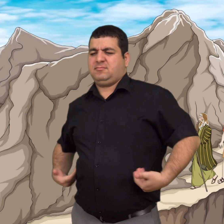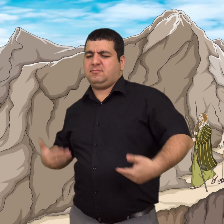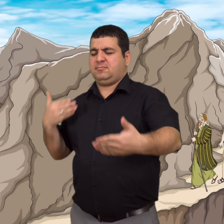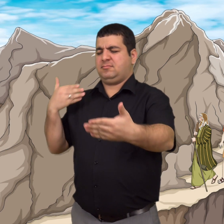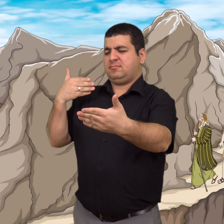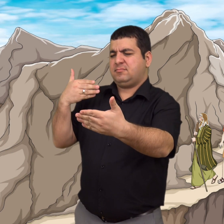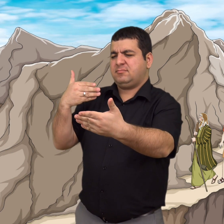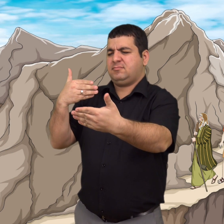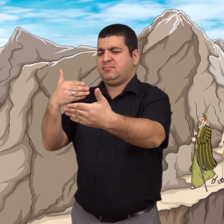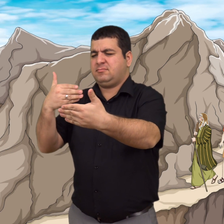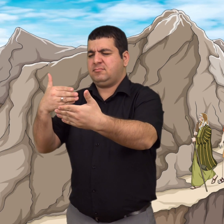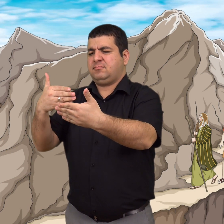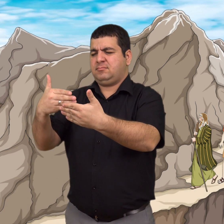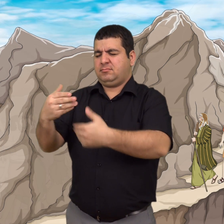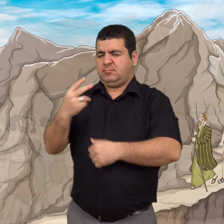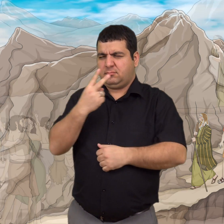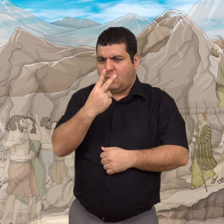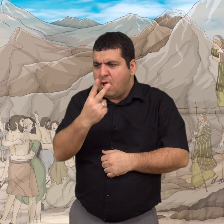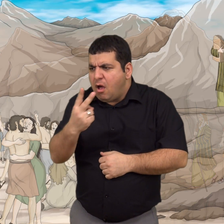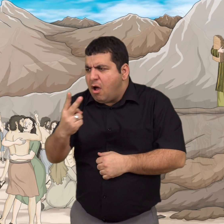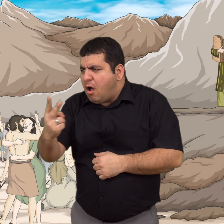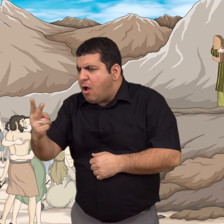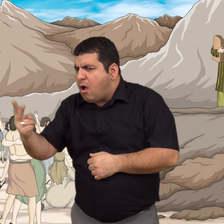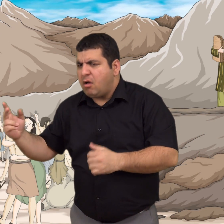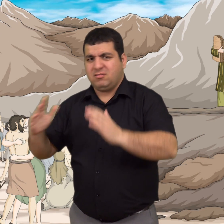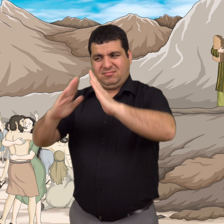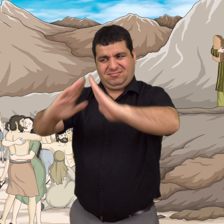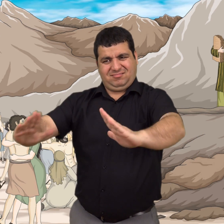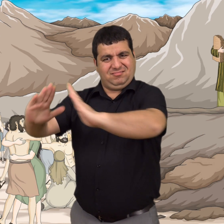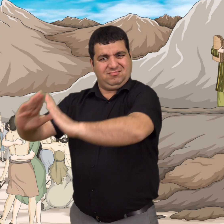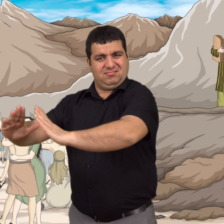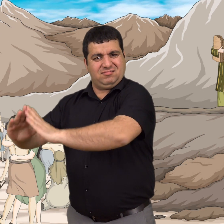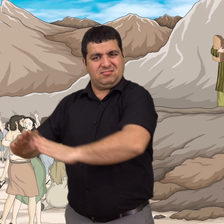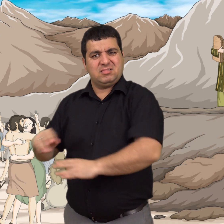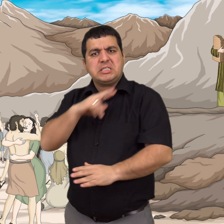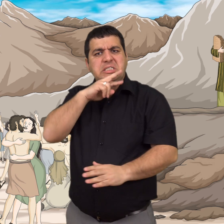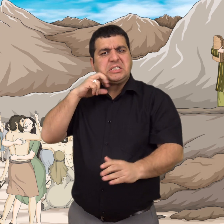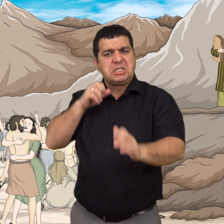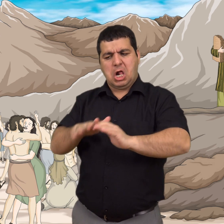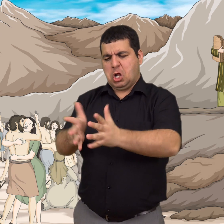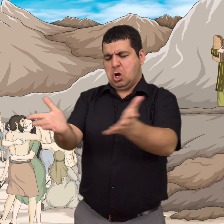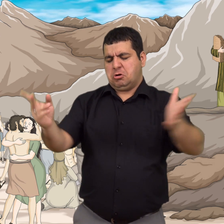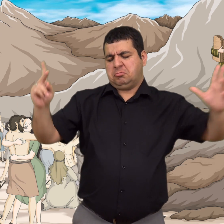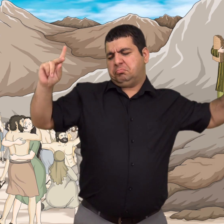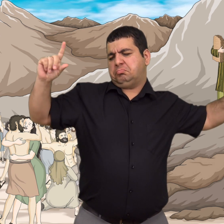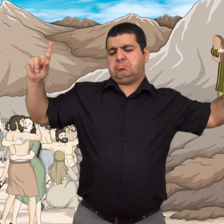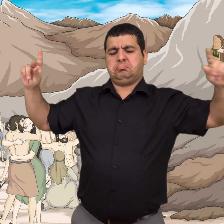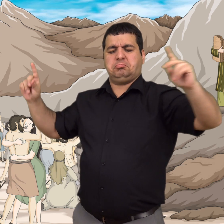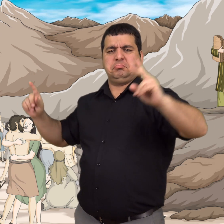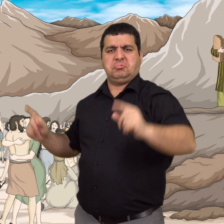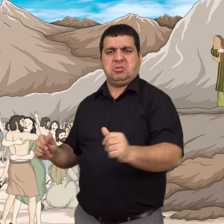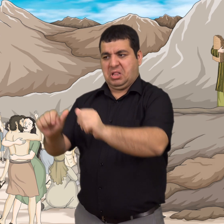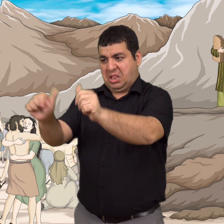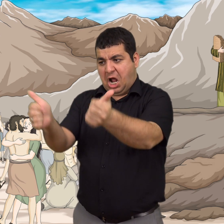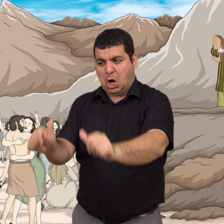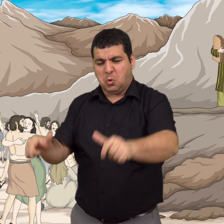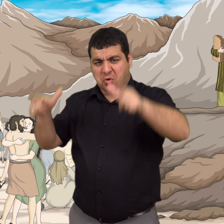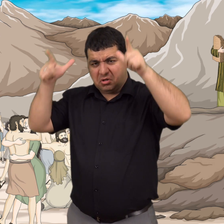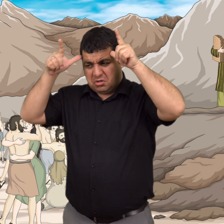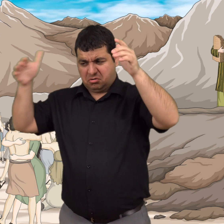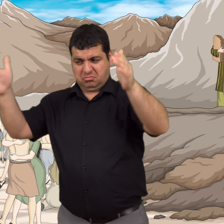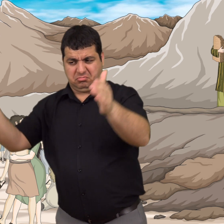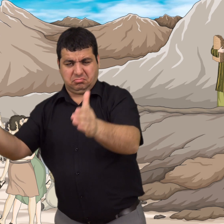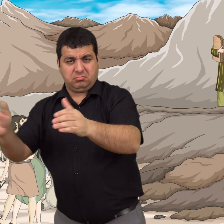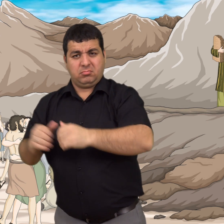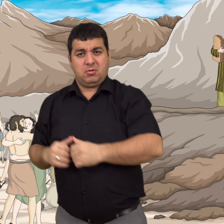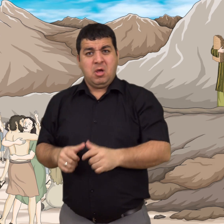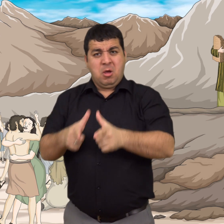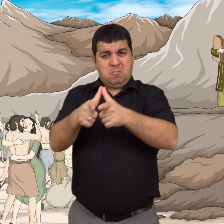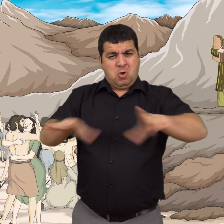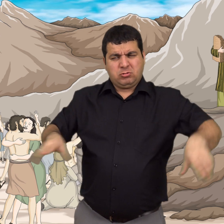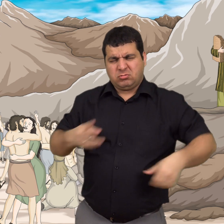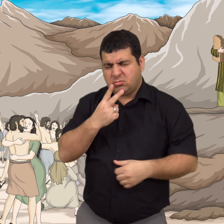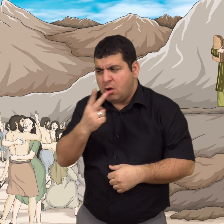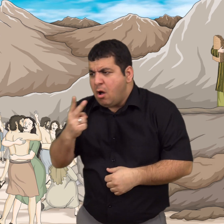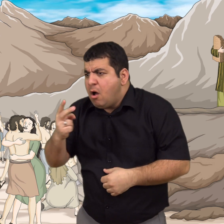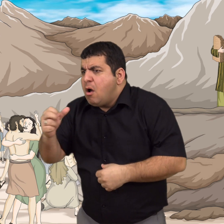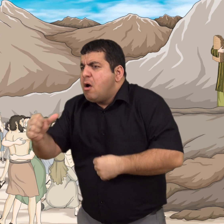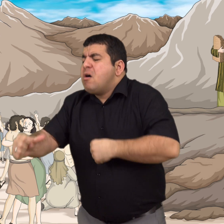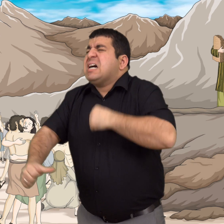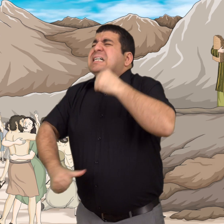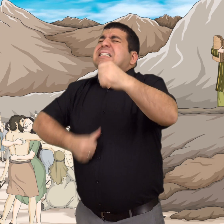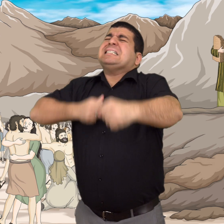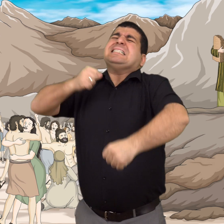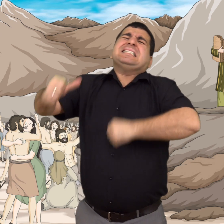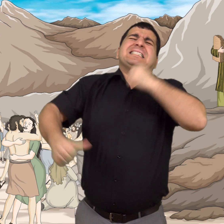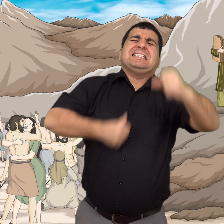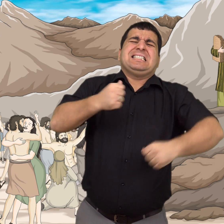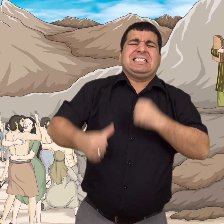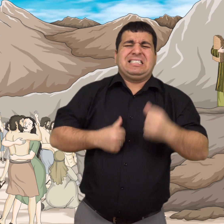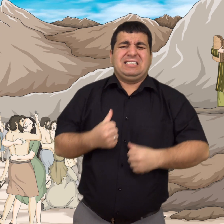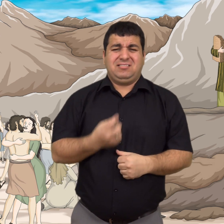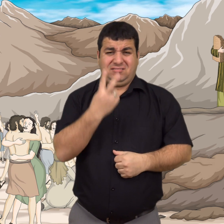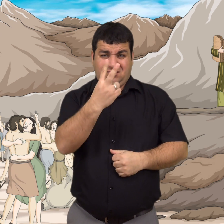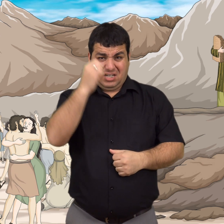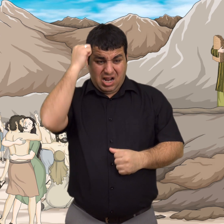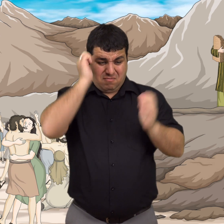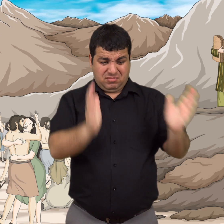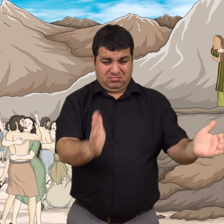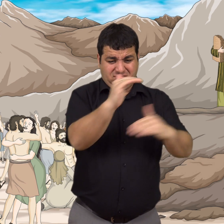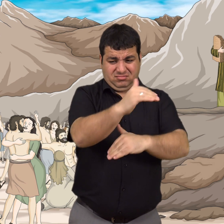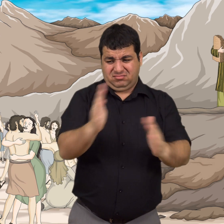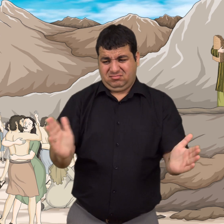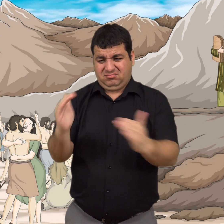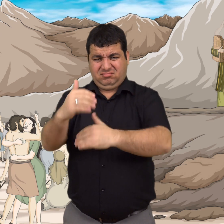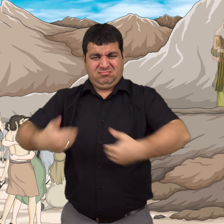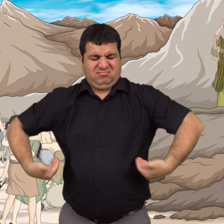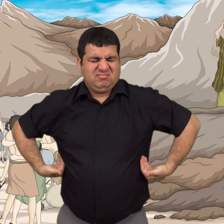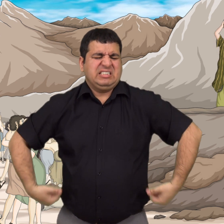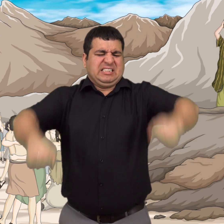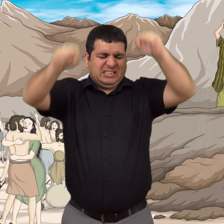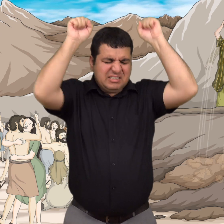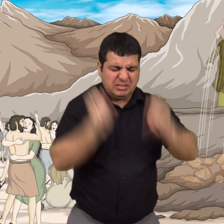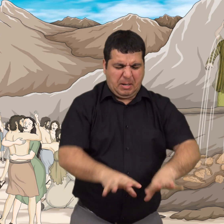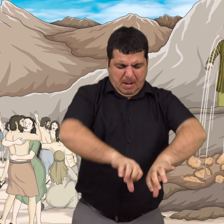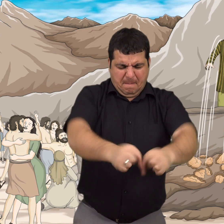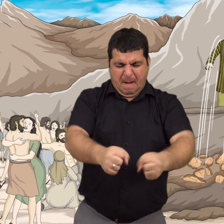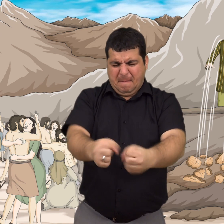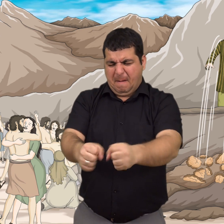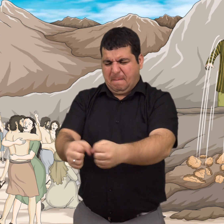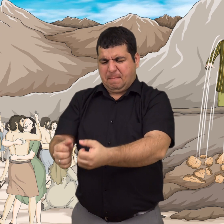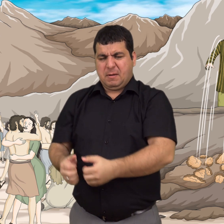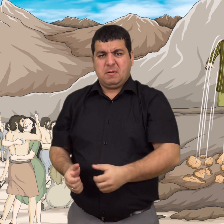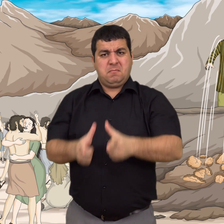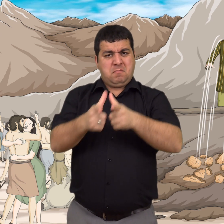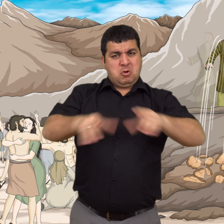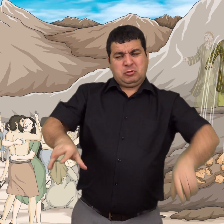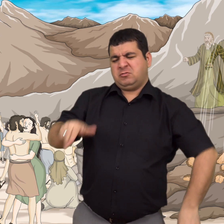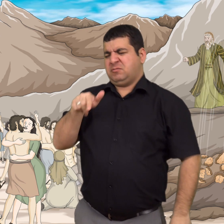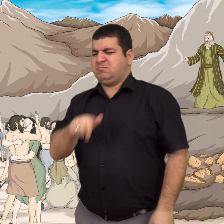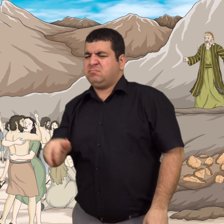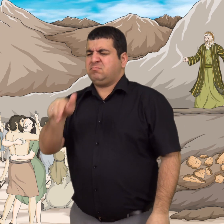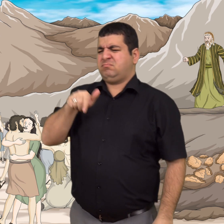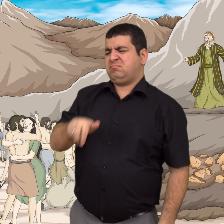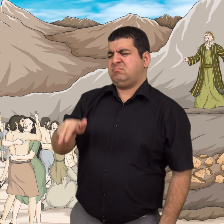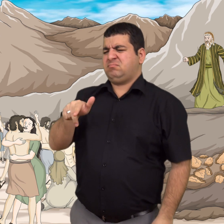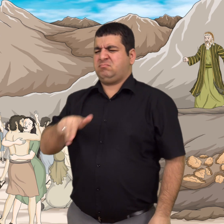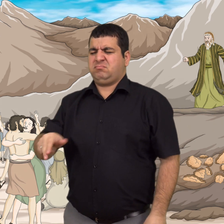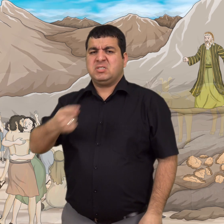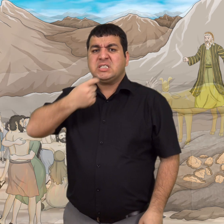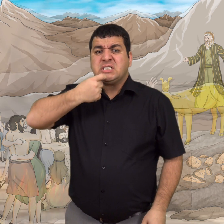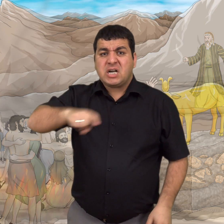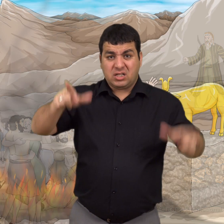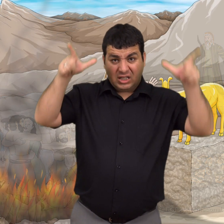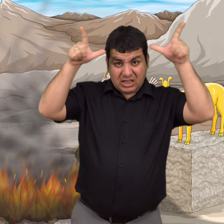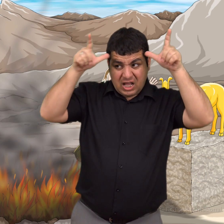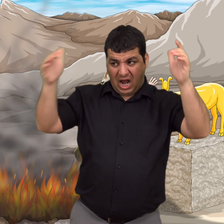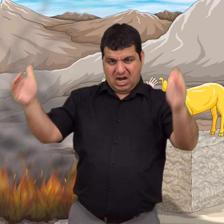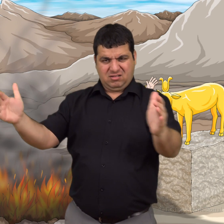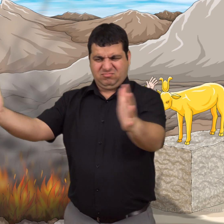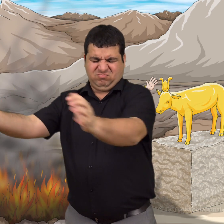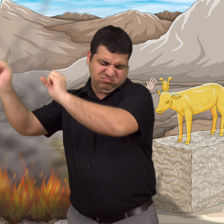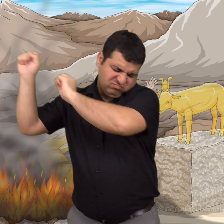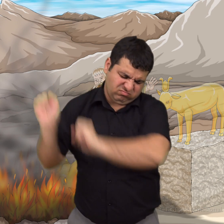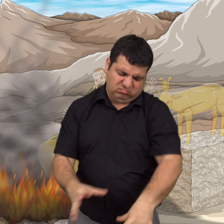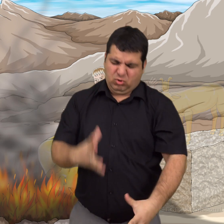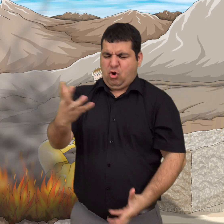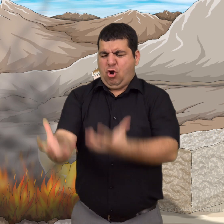As Moses approached the camp and saw the calf and the dancing, he burned with anger and threw the tablets out of his hands, shattering them at the base of the mountain.